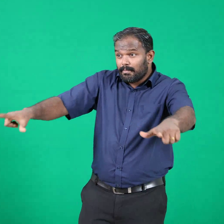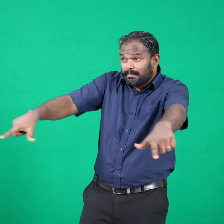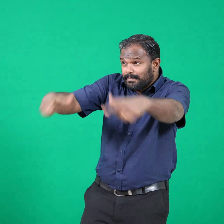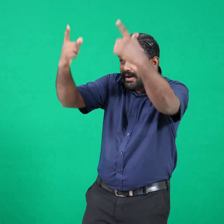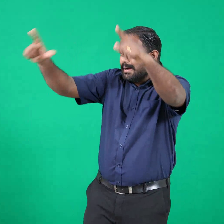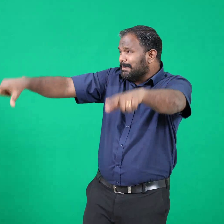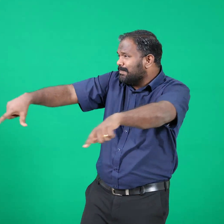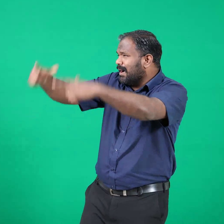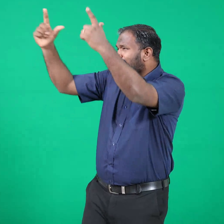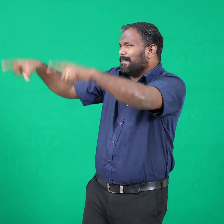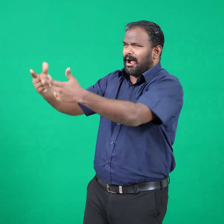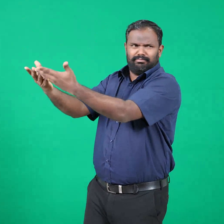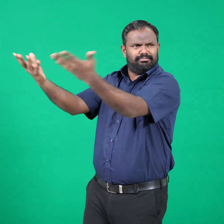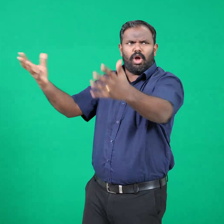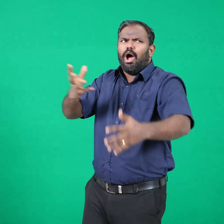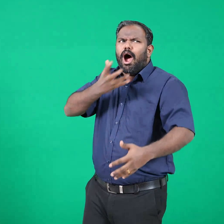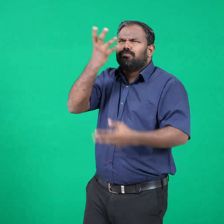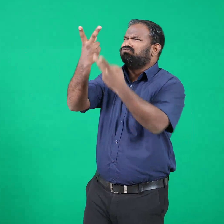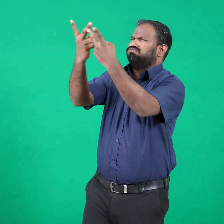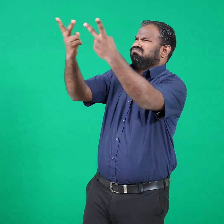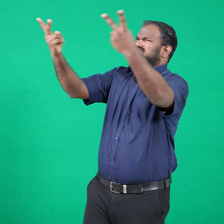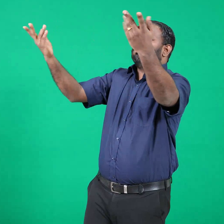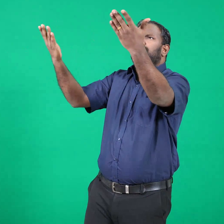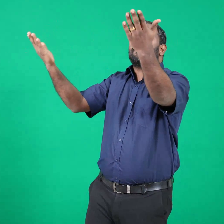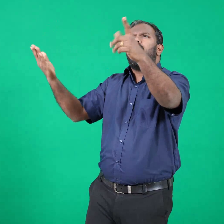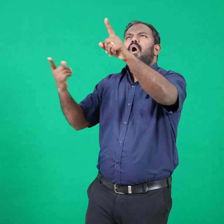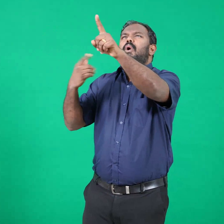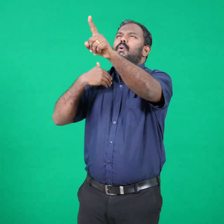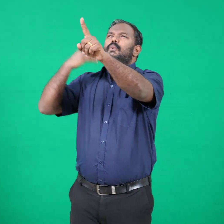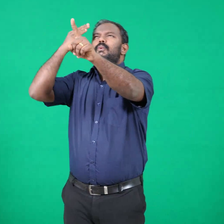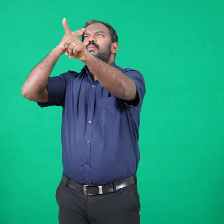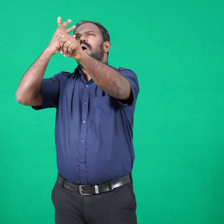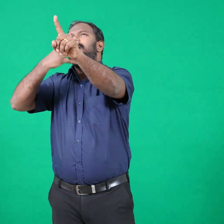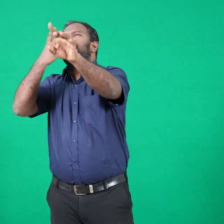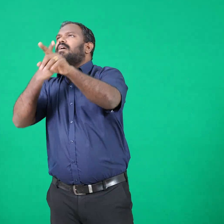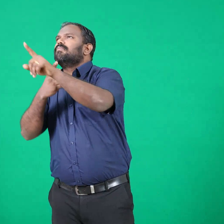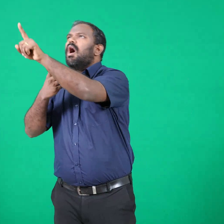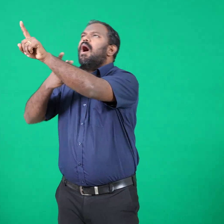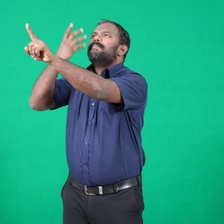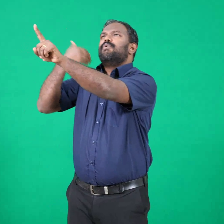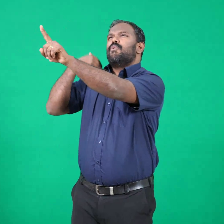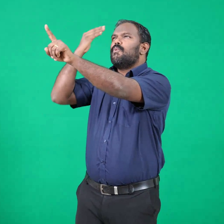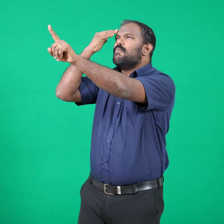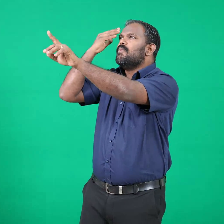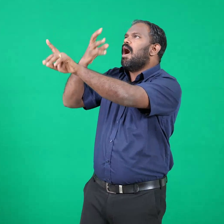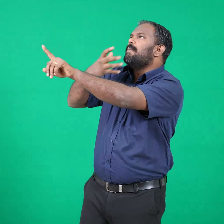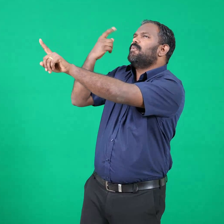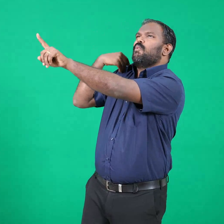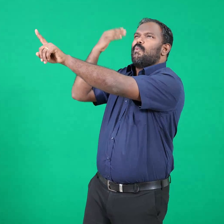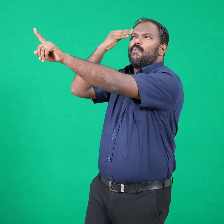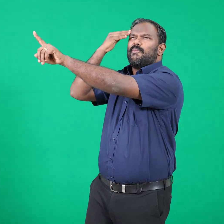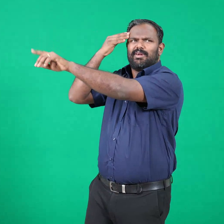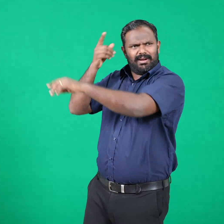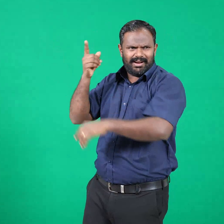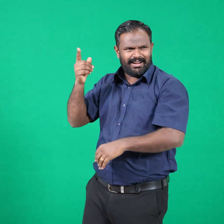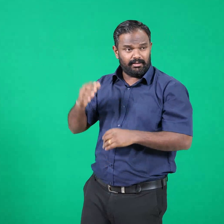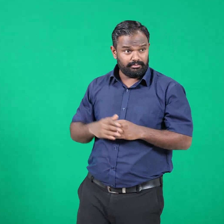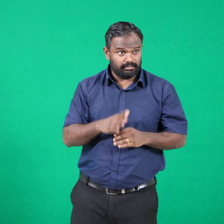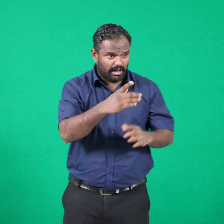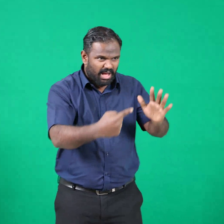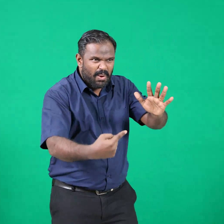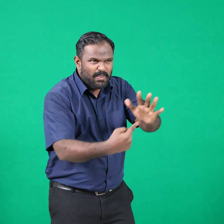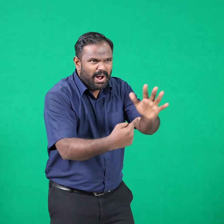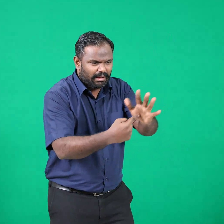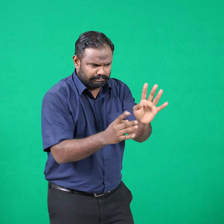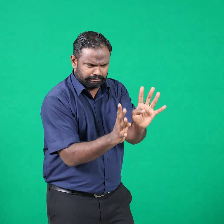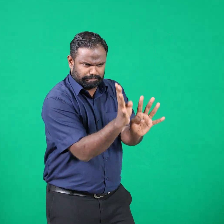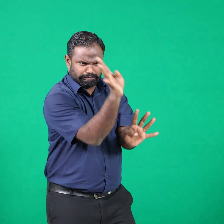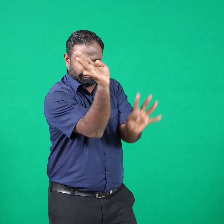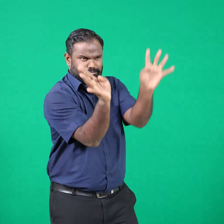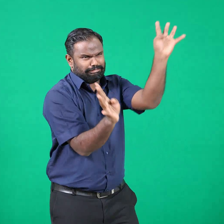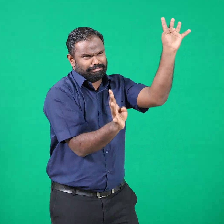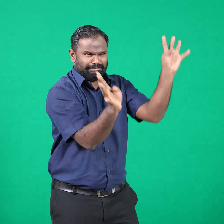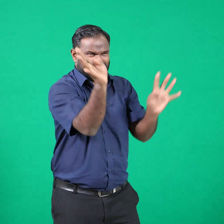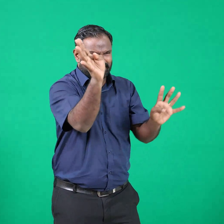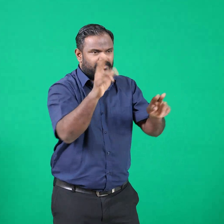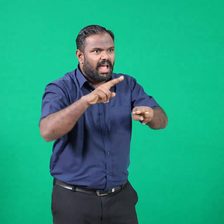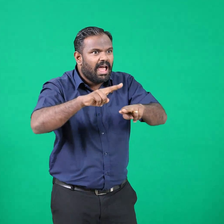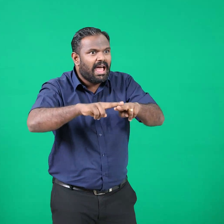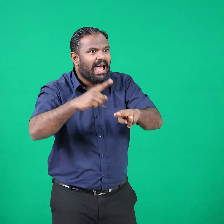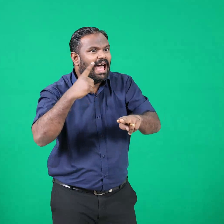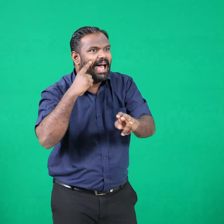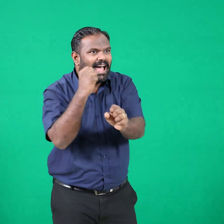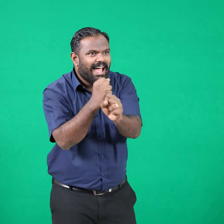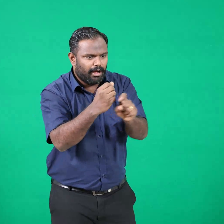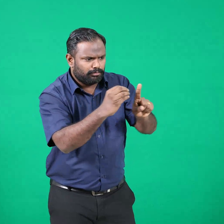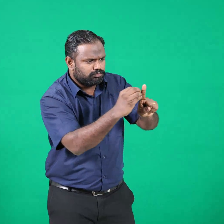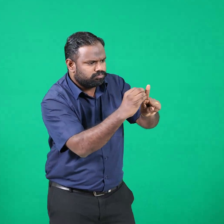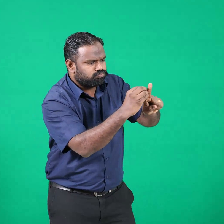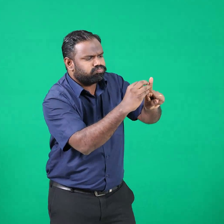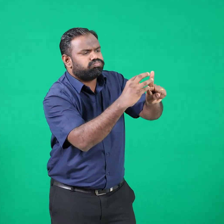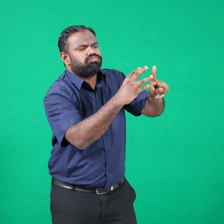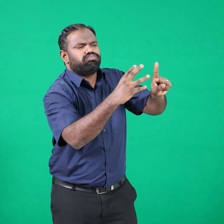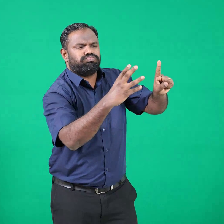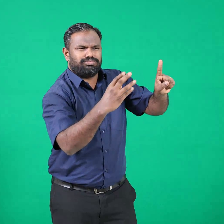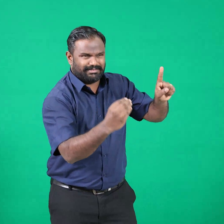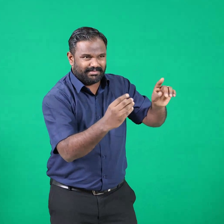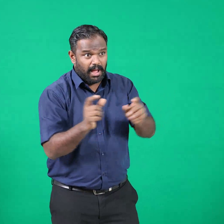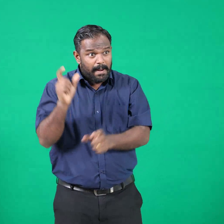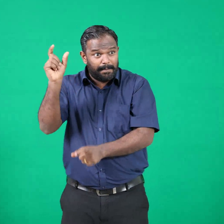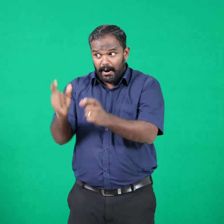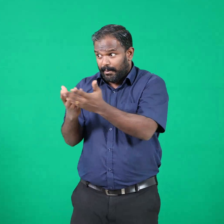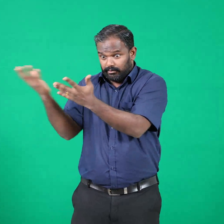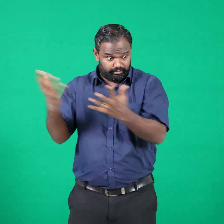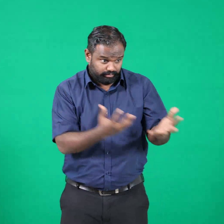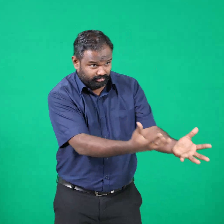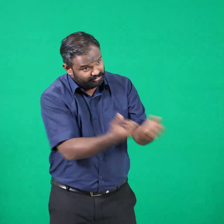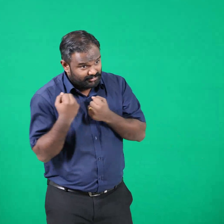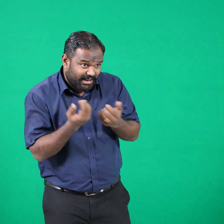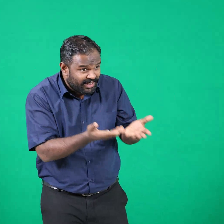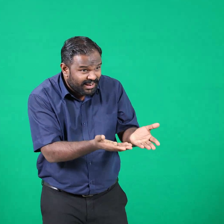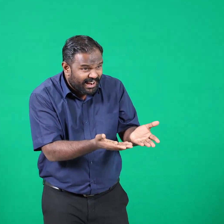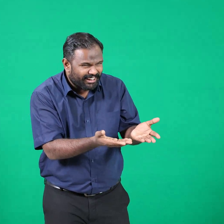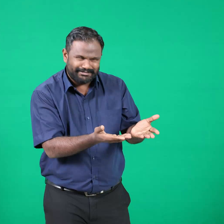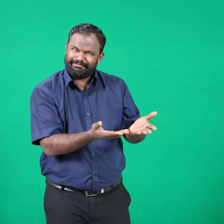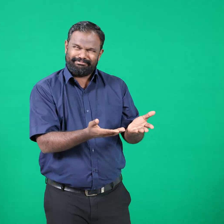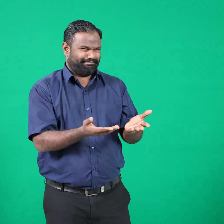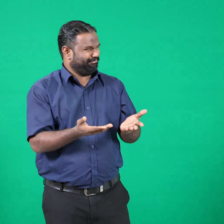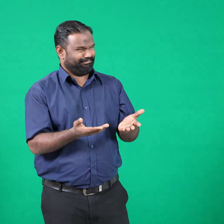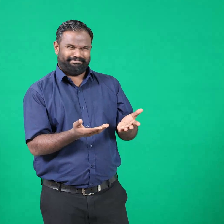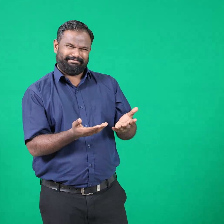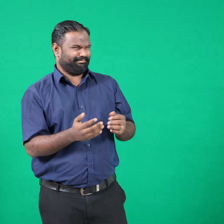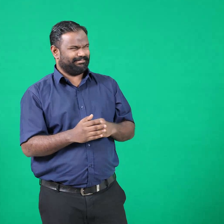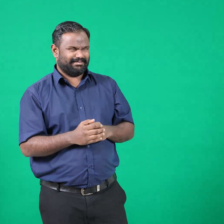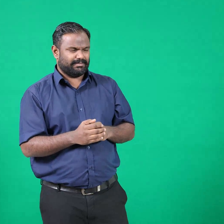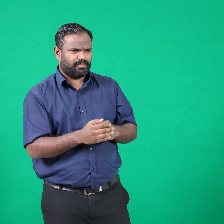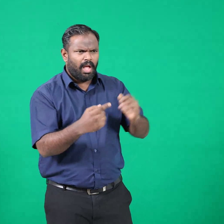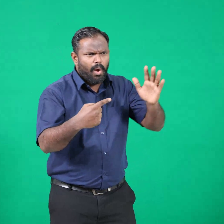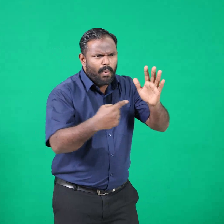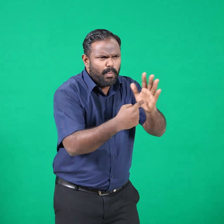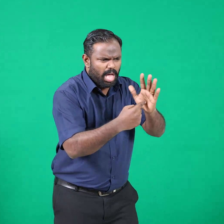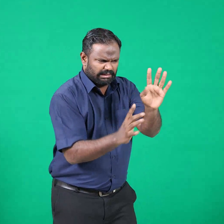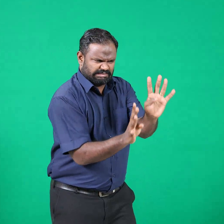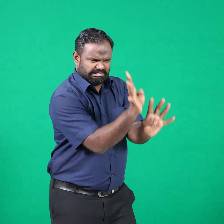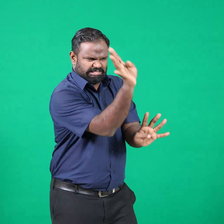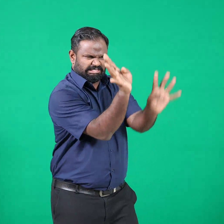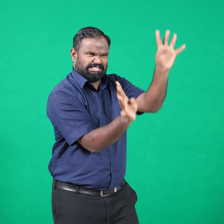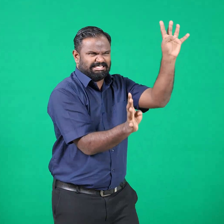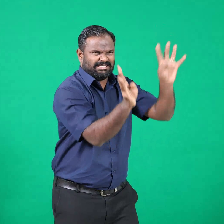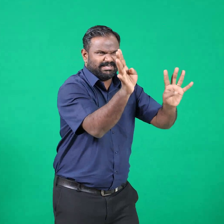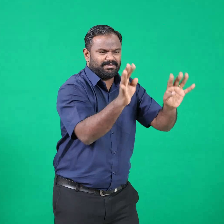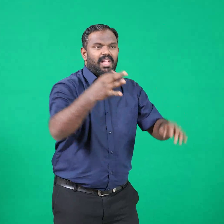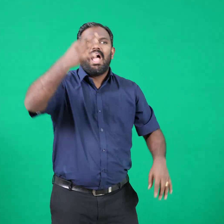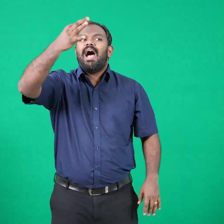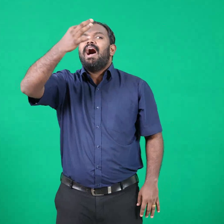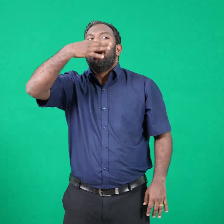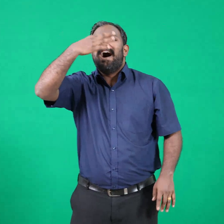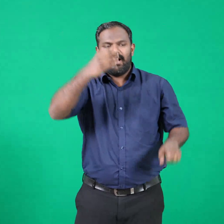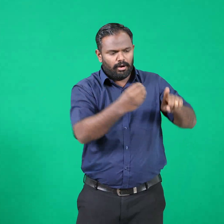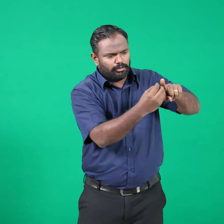Indeed, figs are not gathered from thornbushes, nor grapes from brambles.